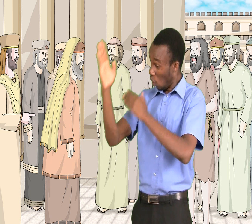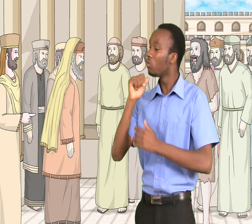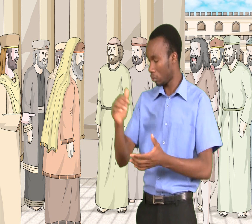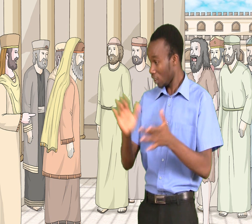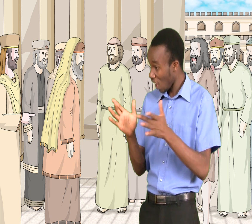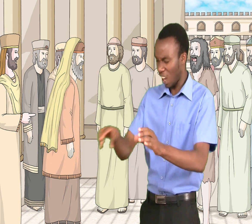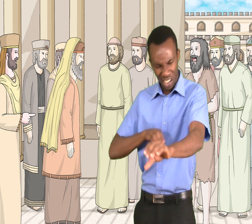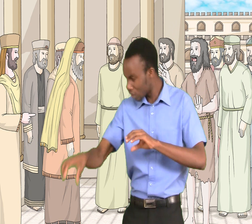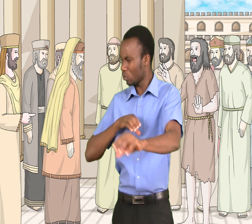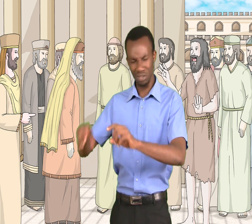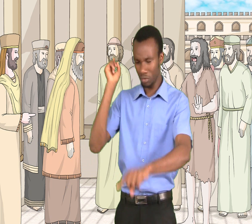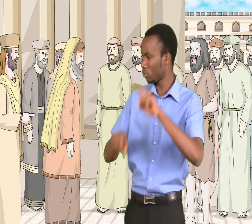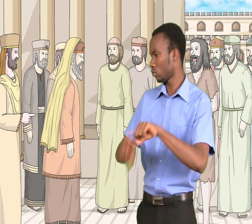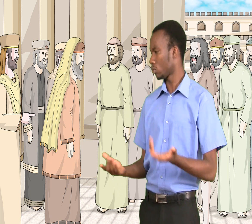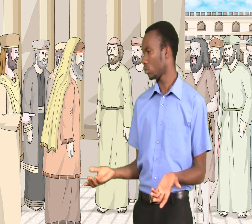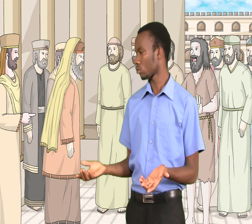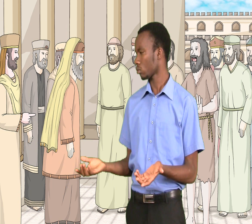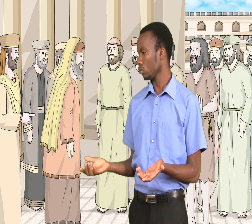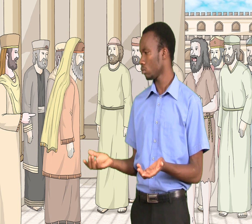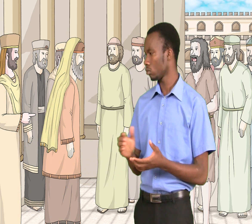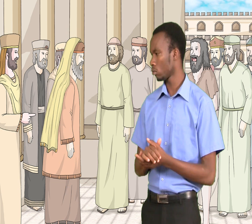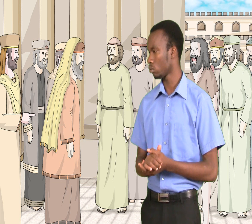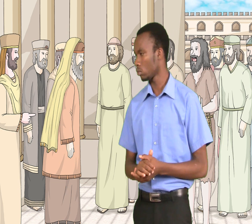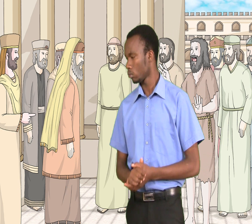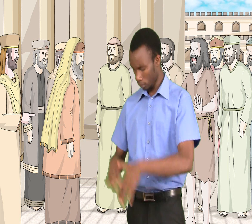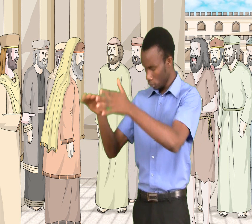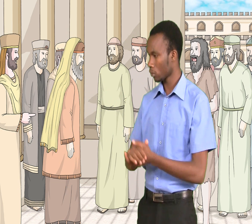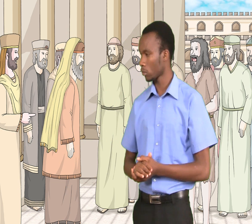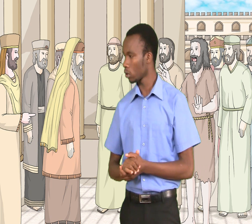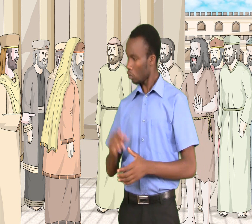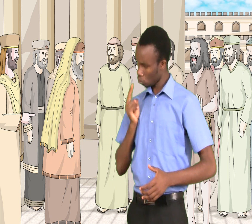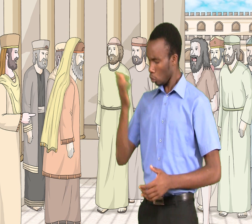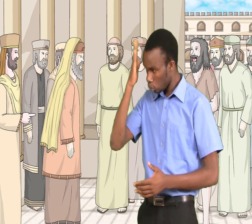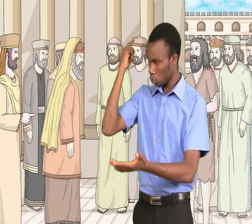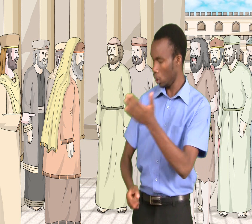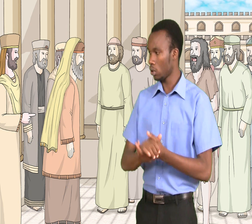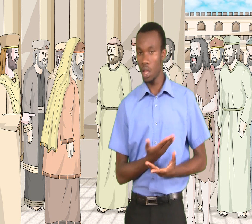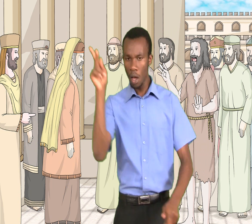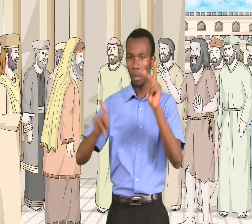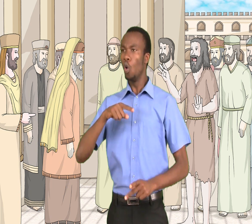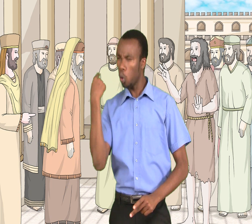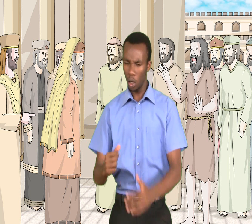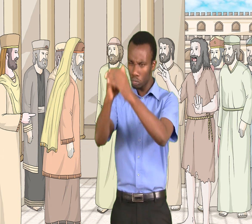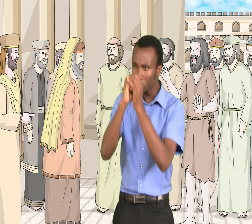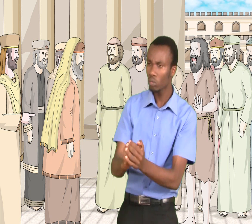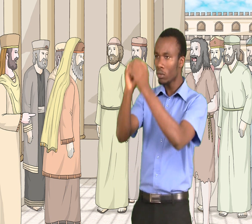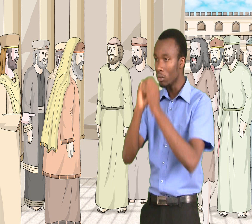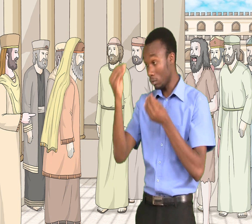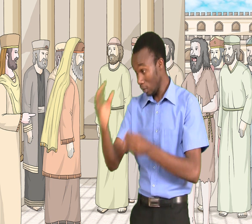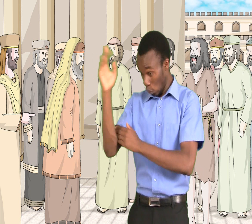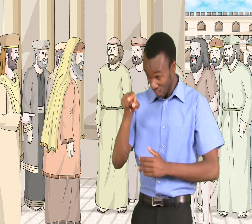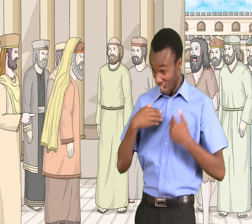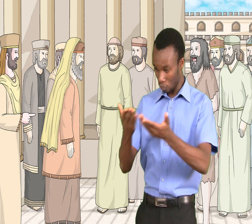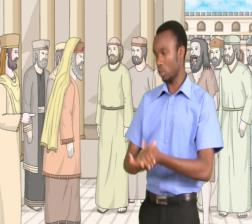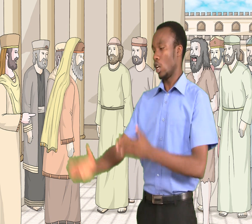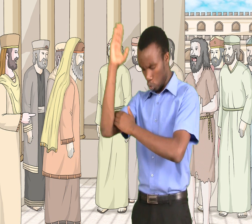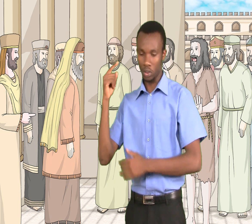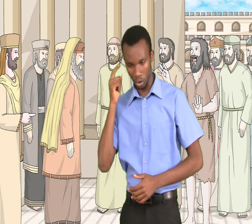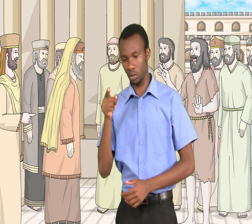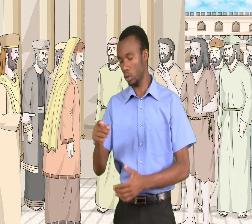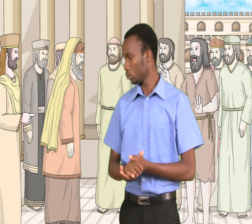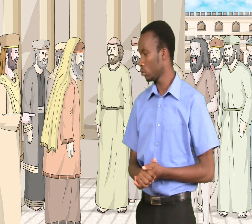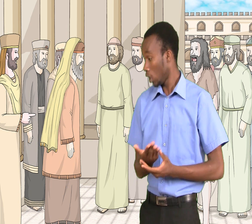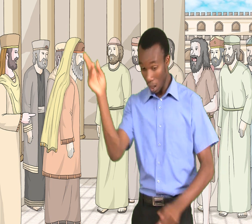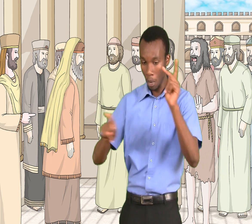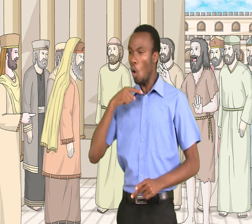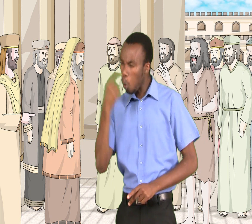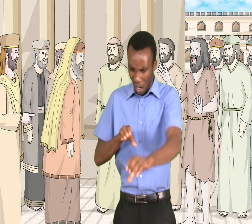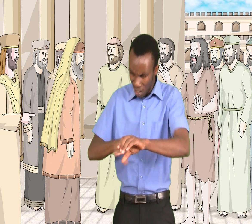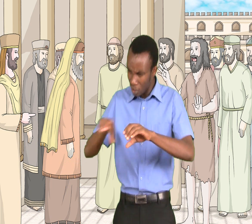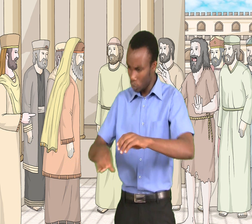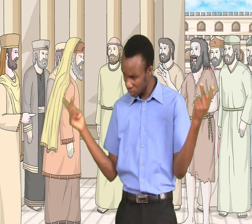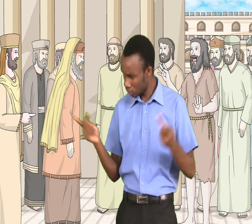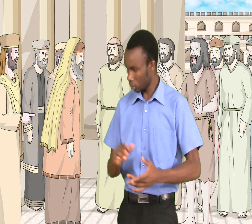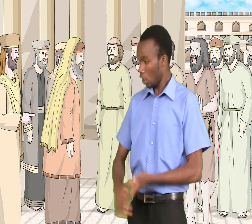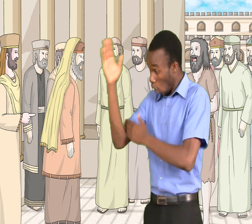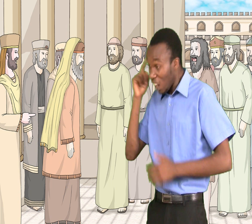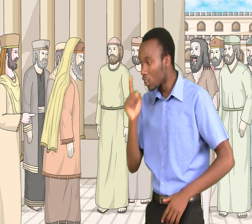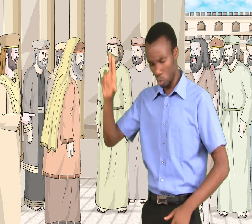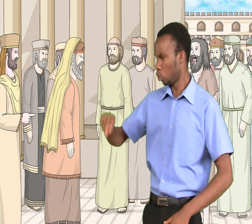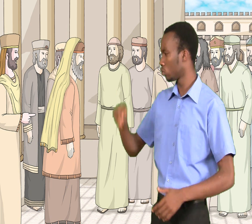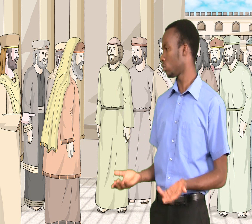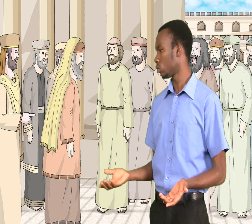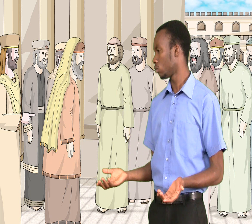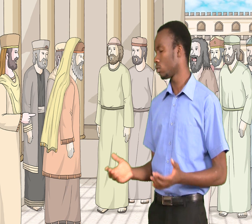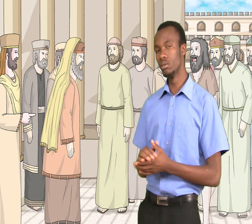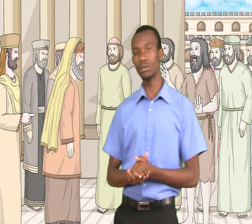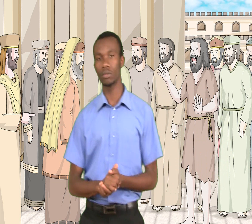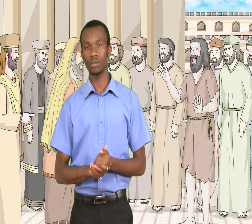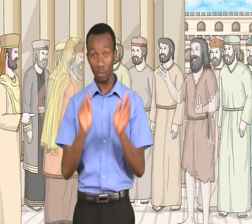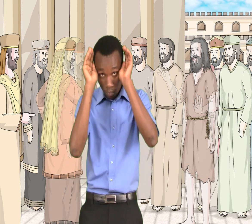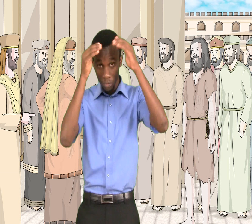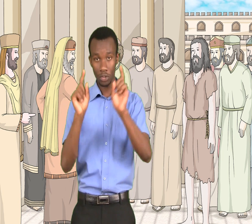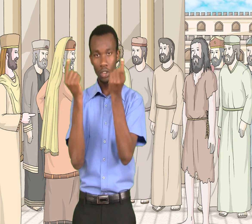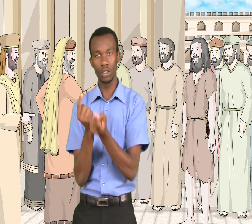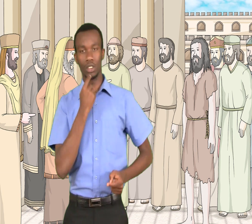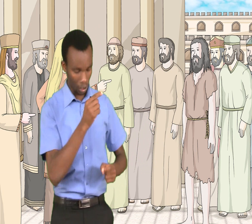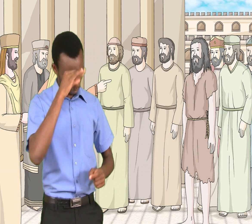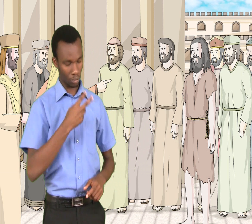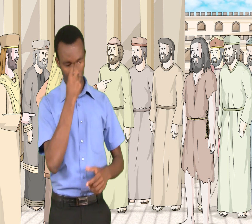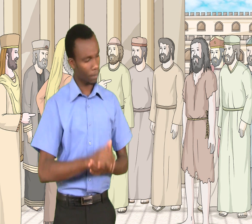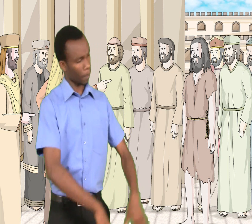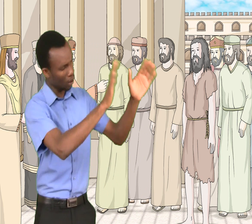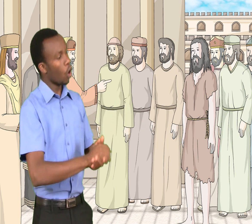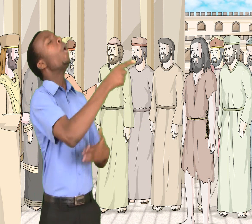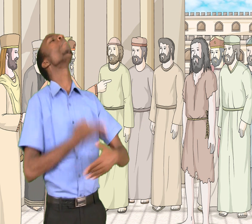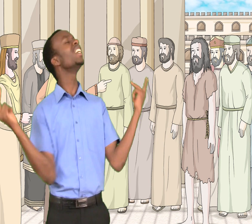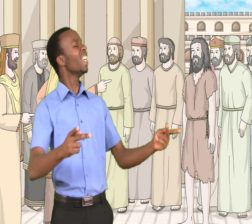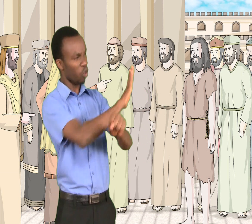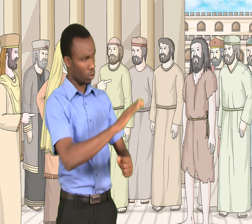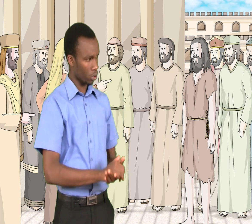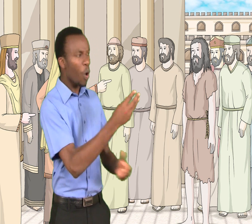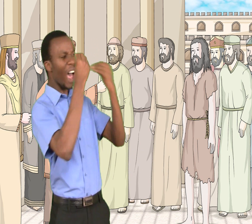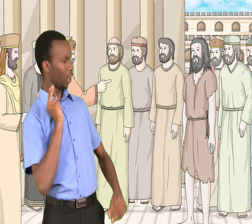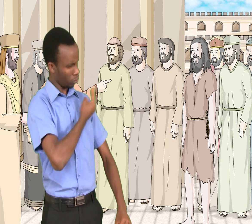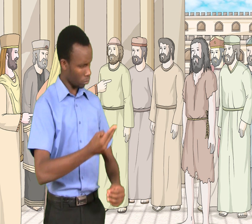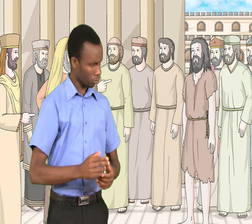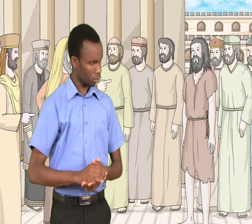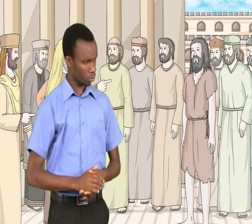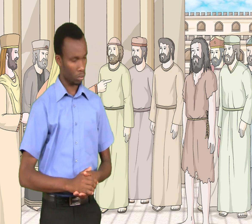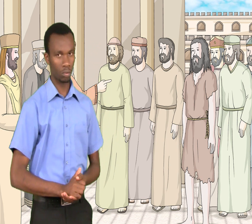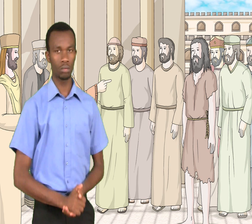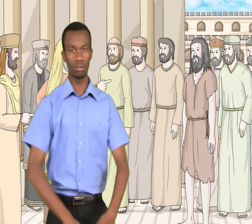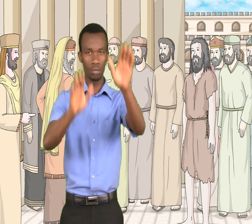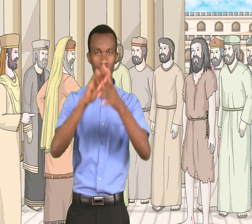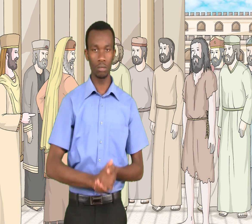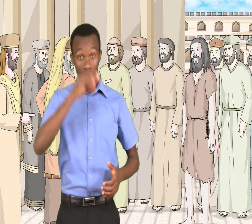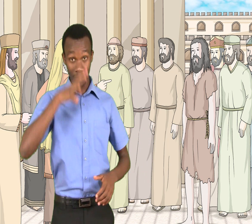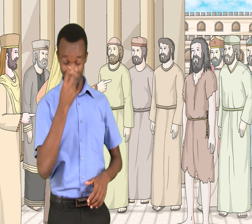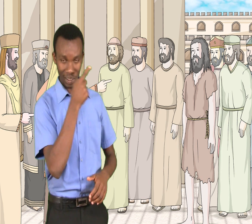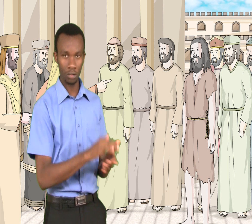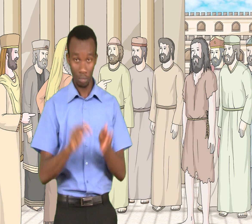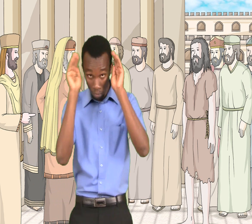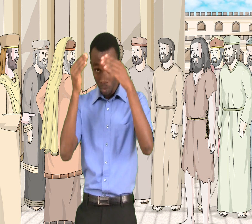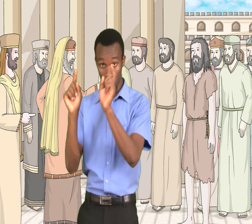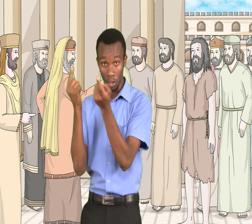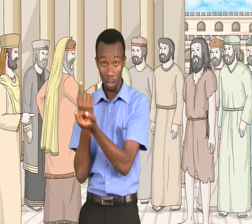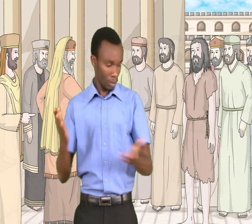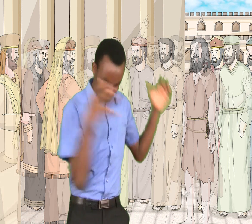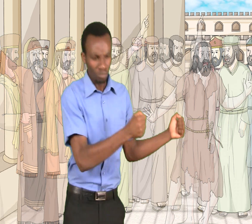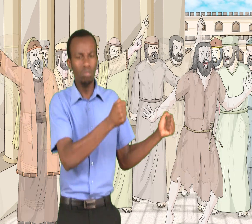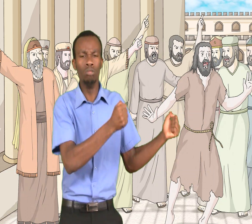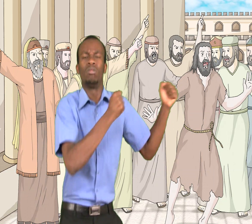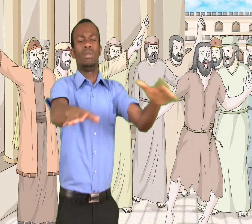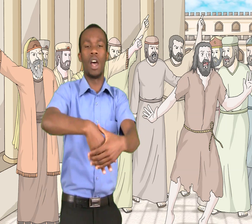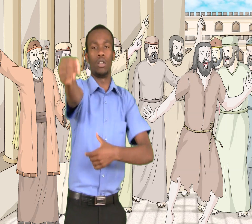Never before has anyone heard of opening the eyes of a man born blind. If this man were not from God, He could do no such thing.” They replied, “You were born in utter sin, and you are instructing us?”